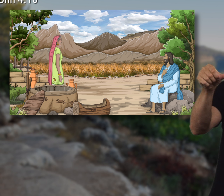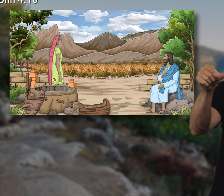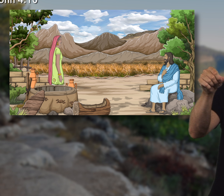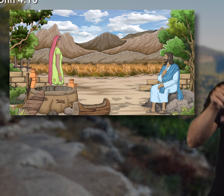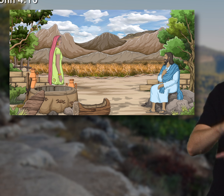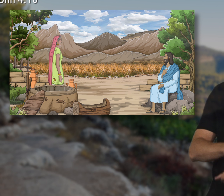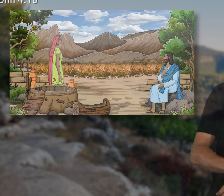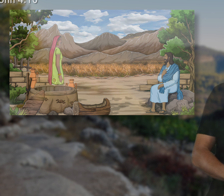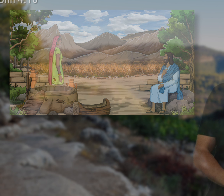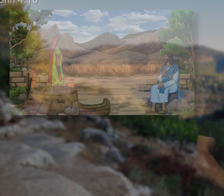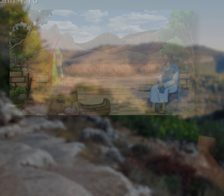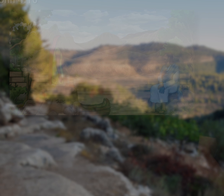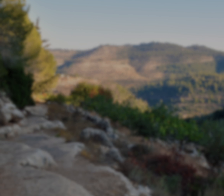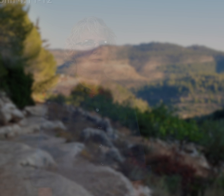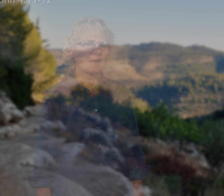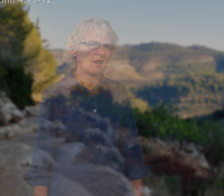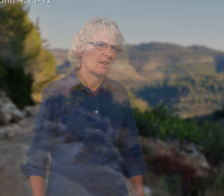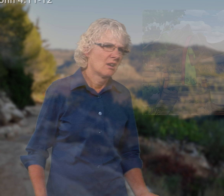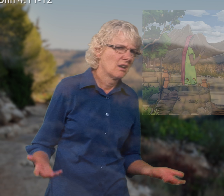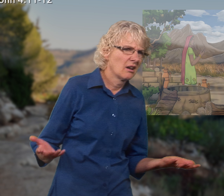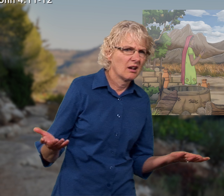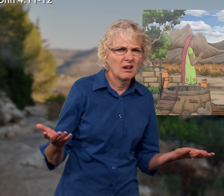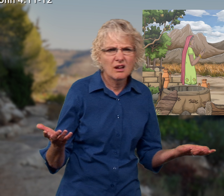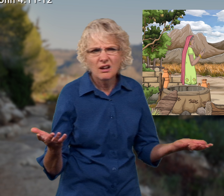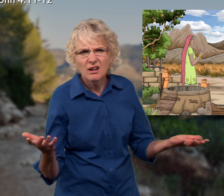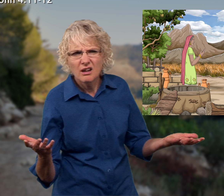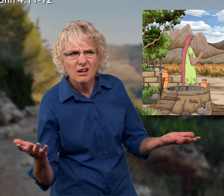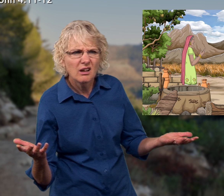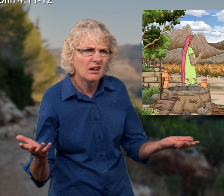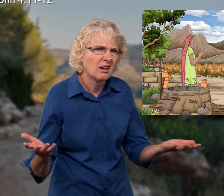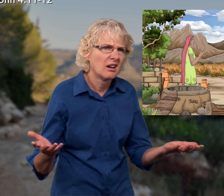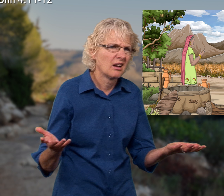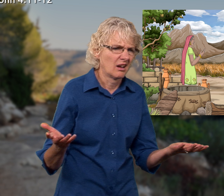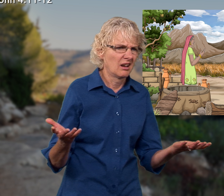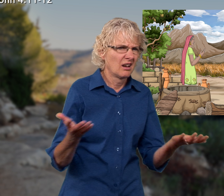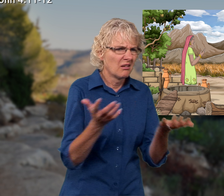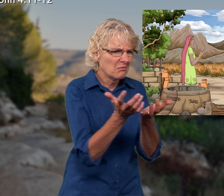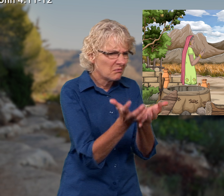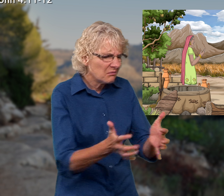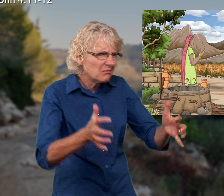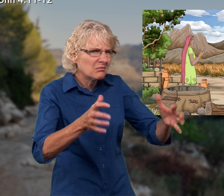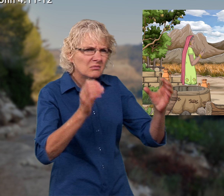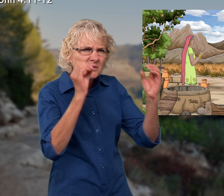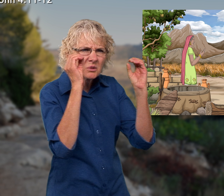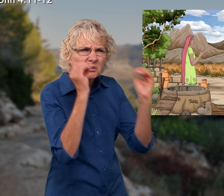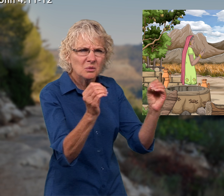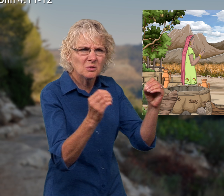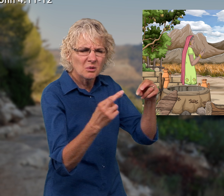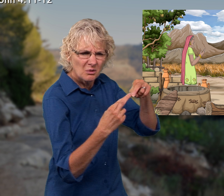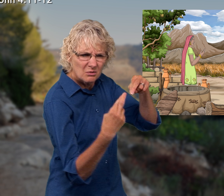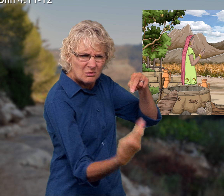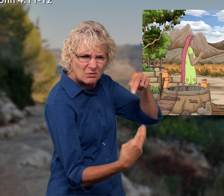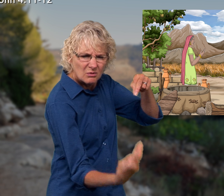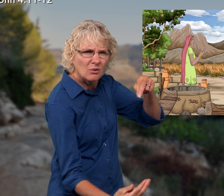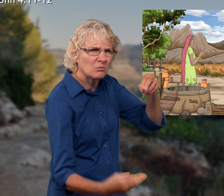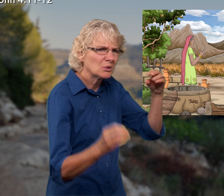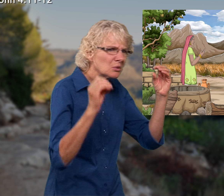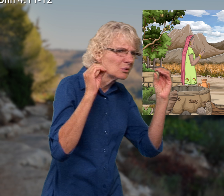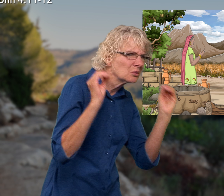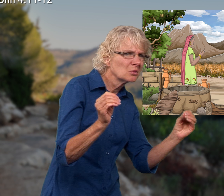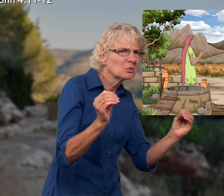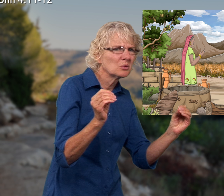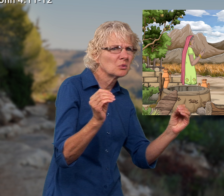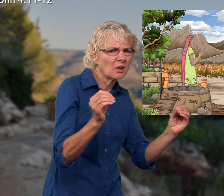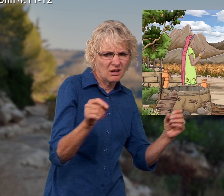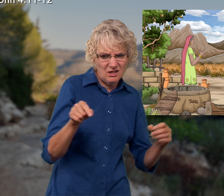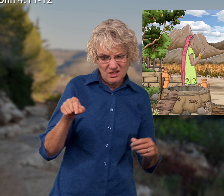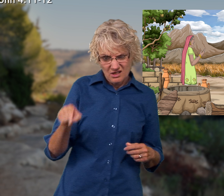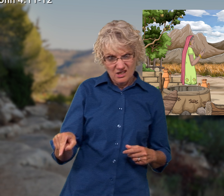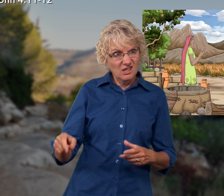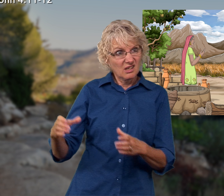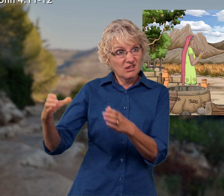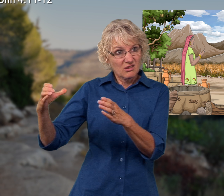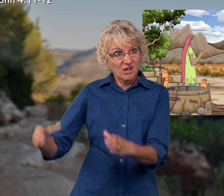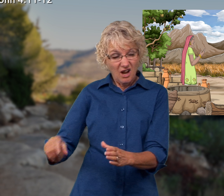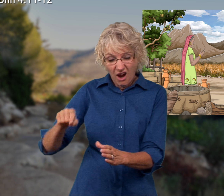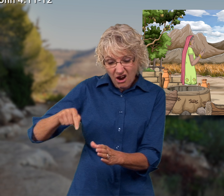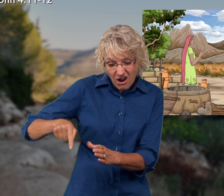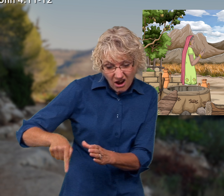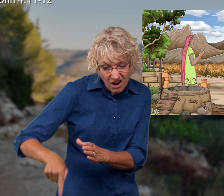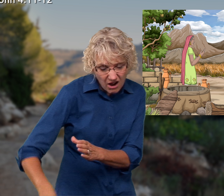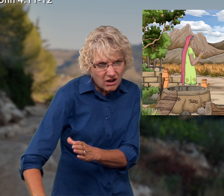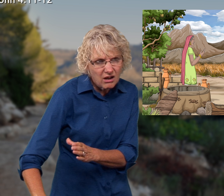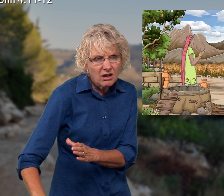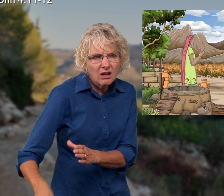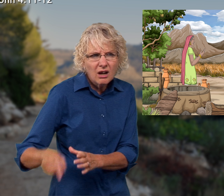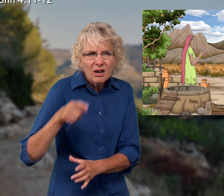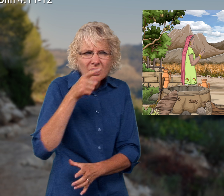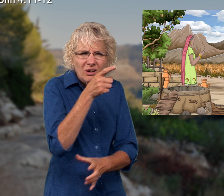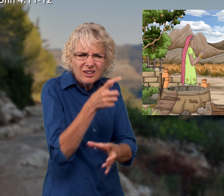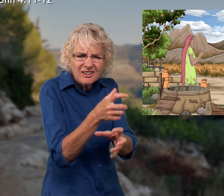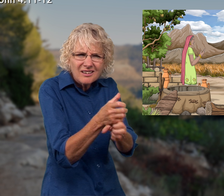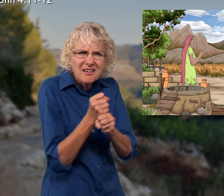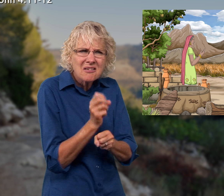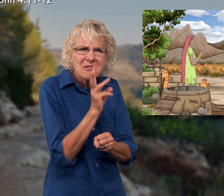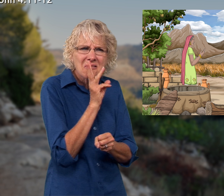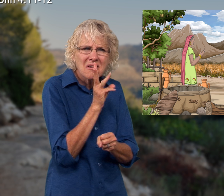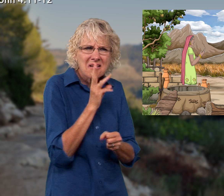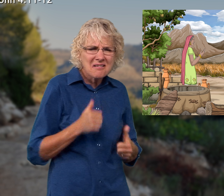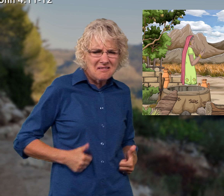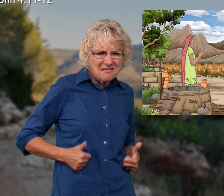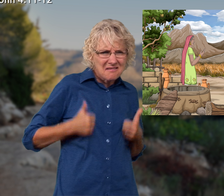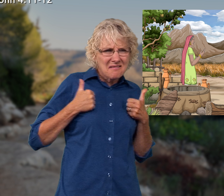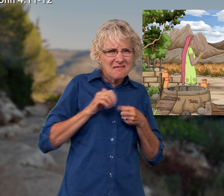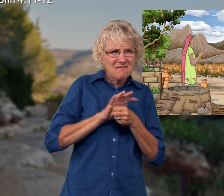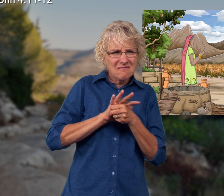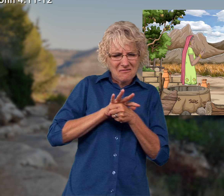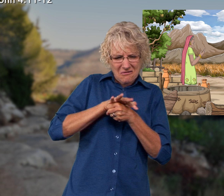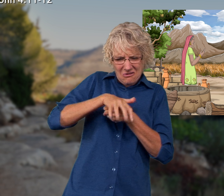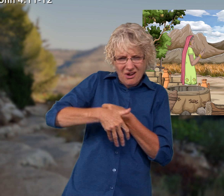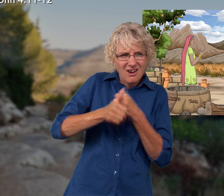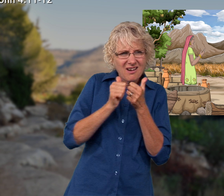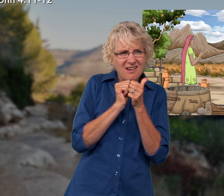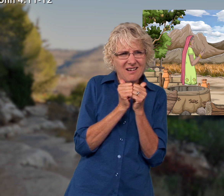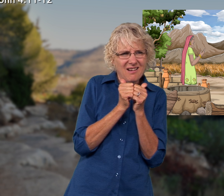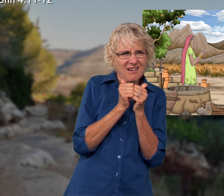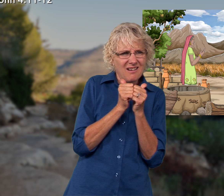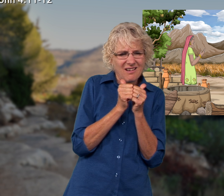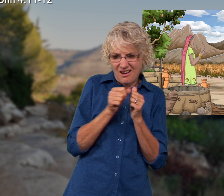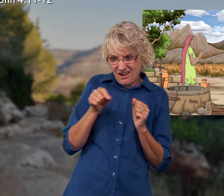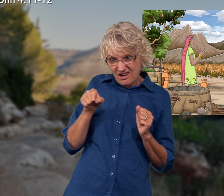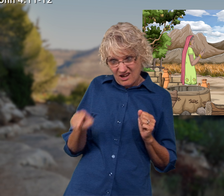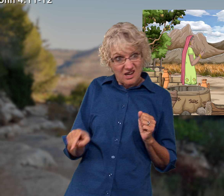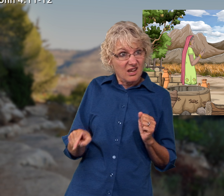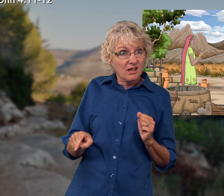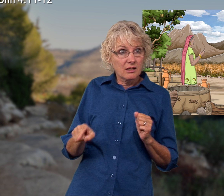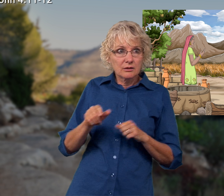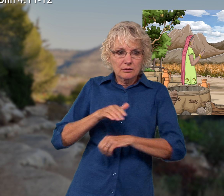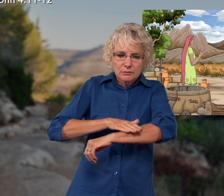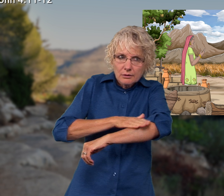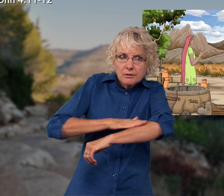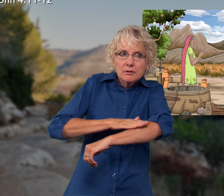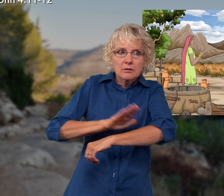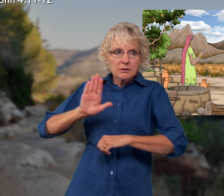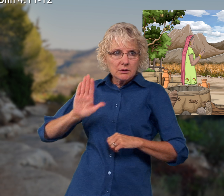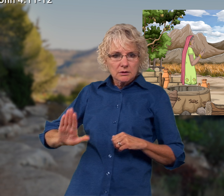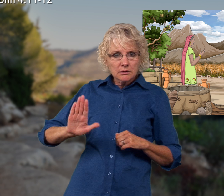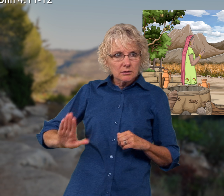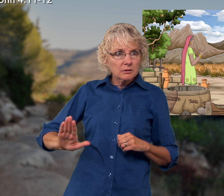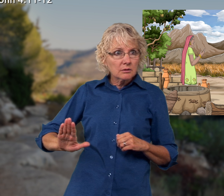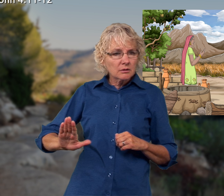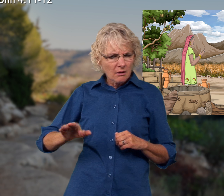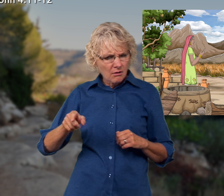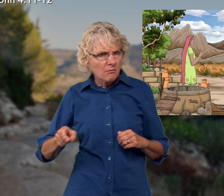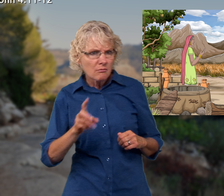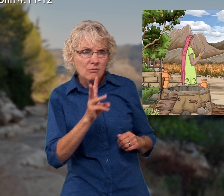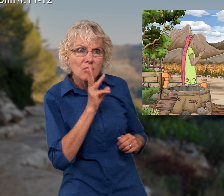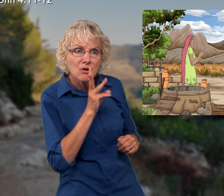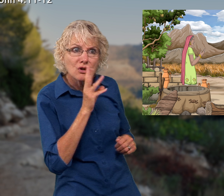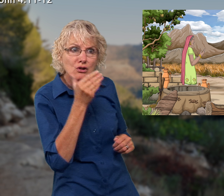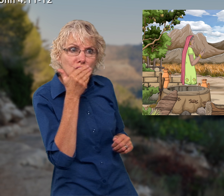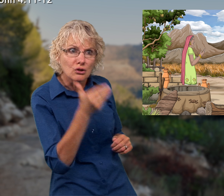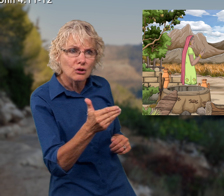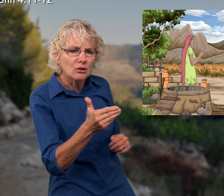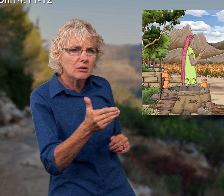“Sir,” the woman replied, “You have nothing to draw with and the well is deep. Where then will You get this living water?